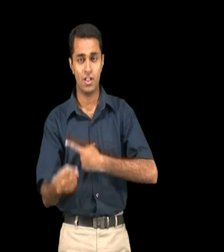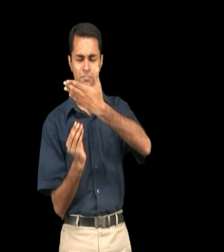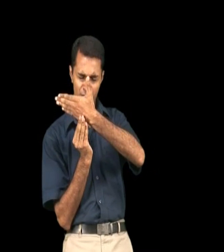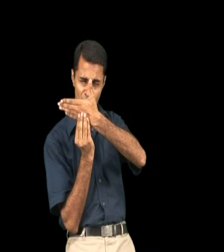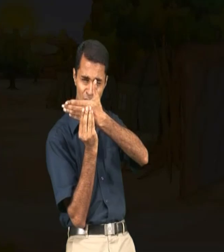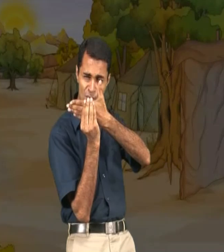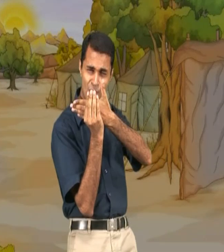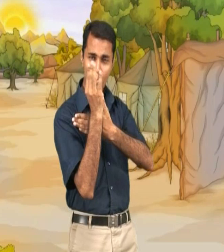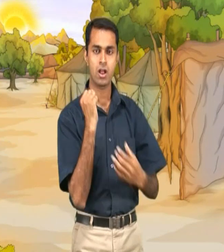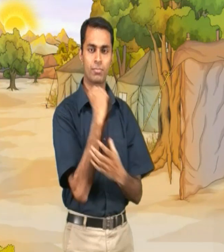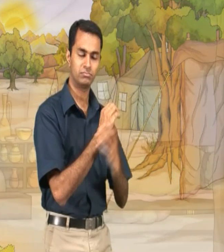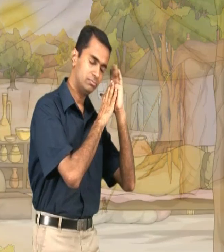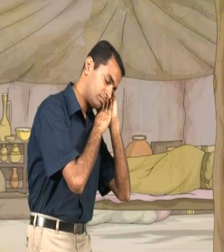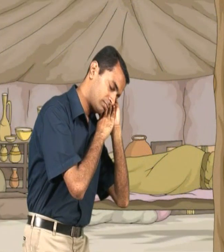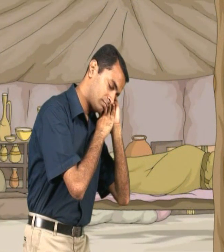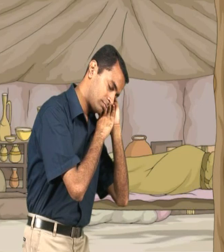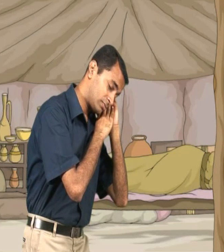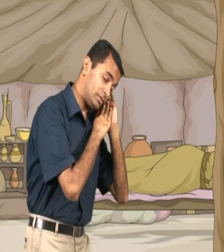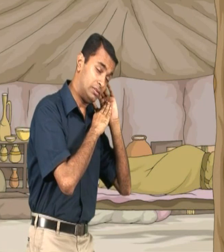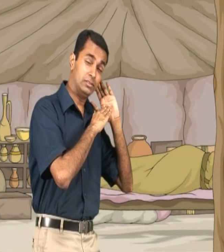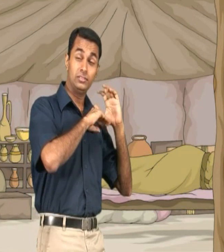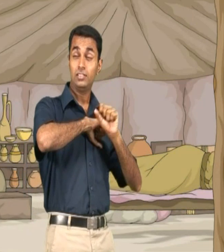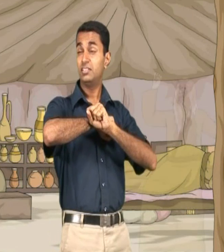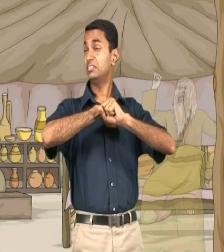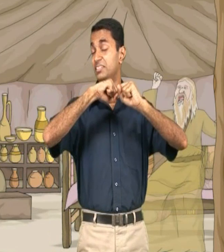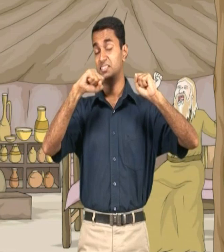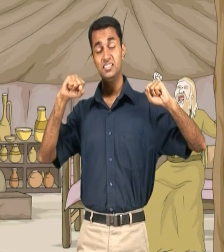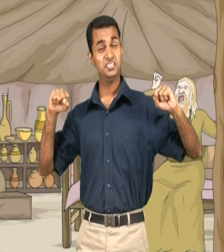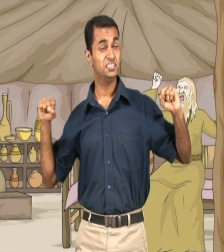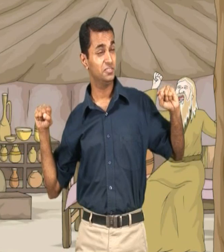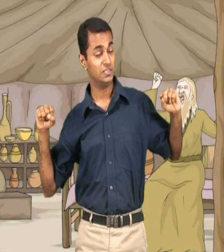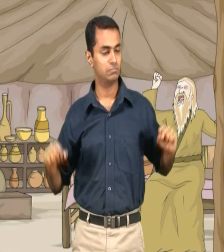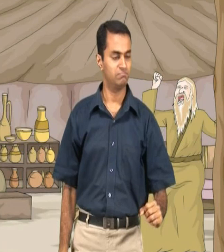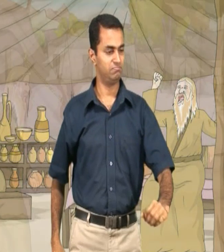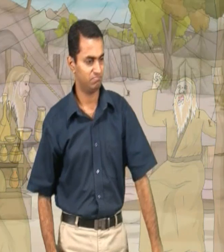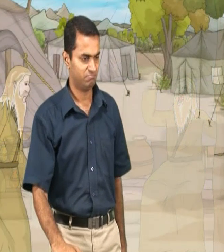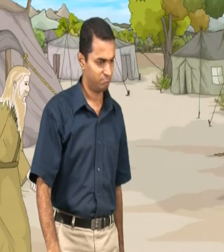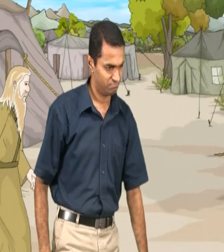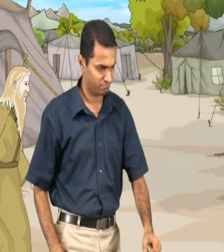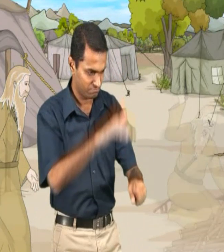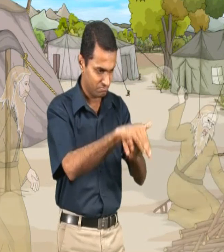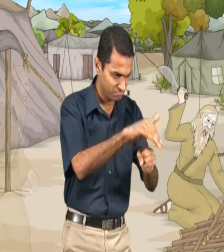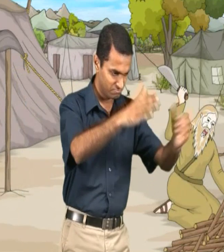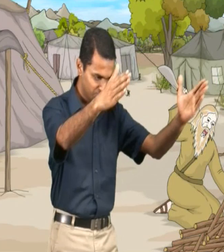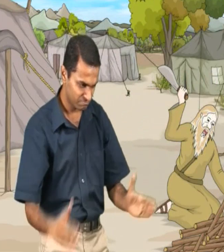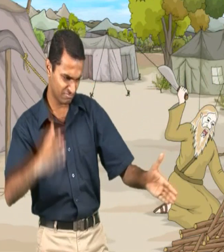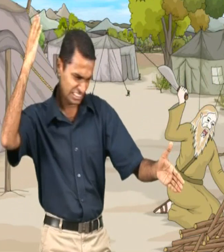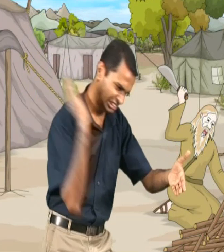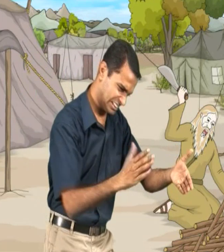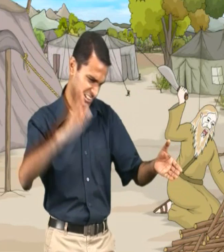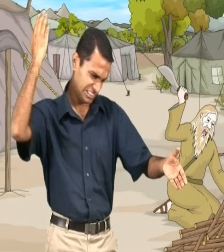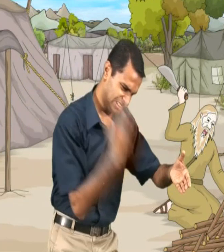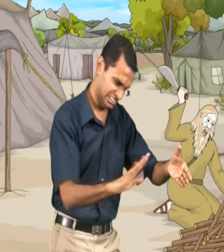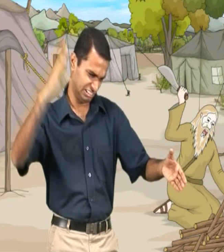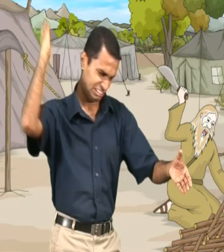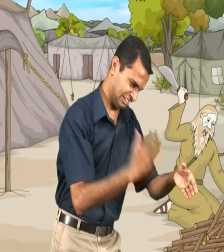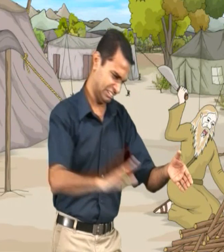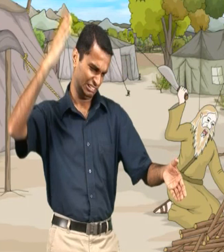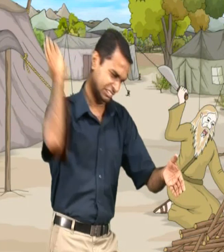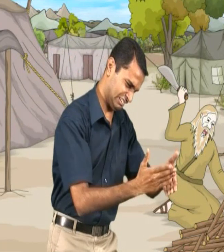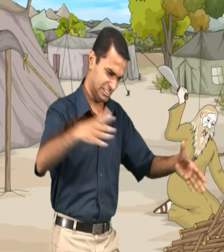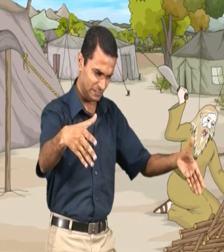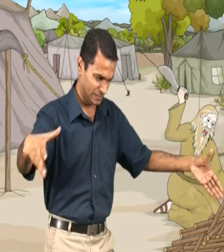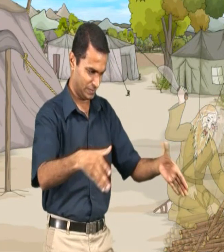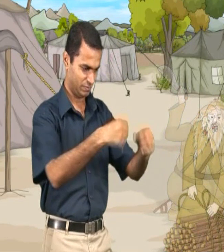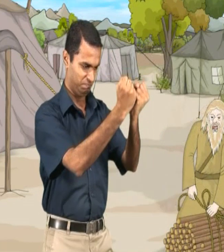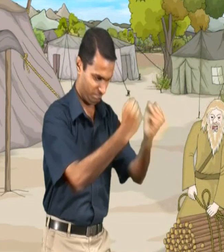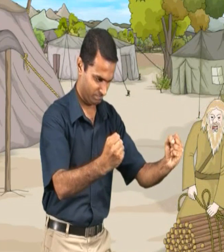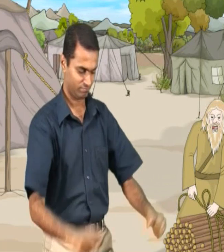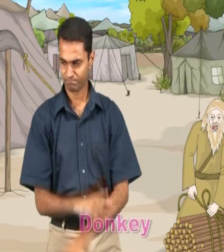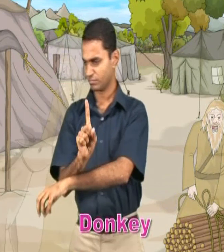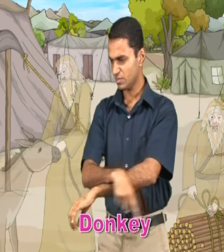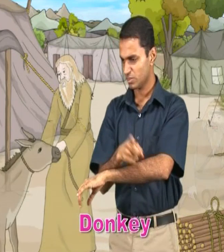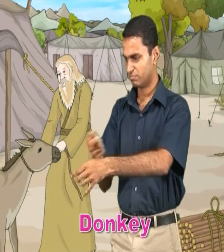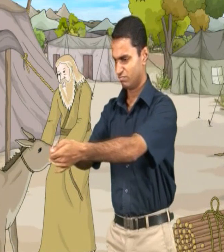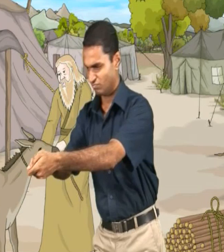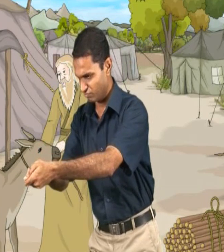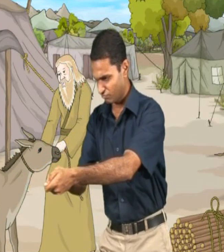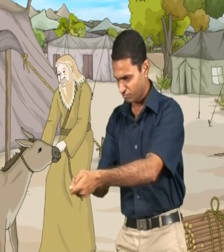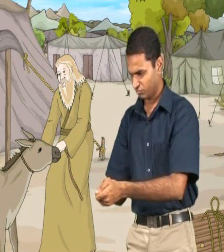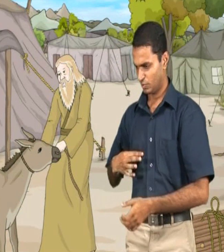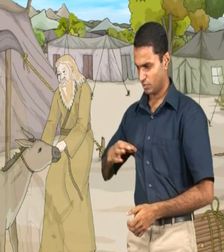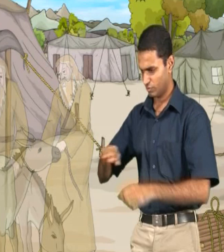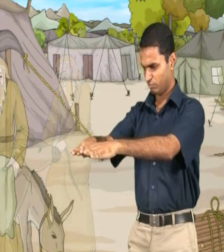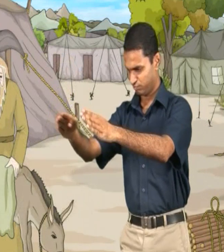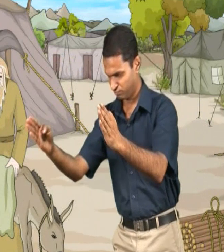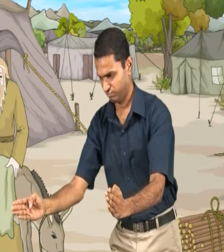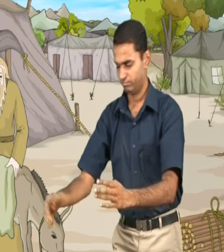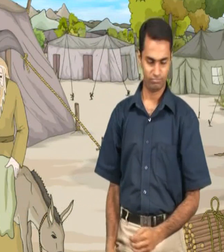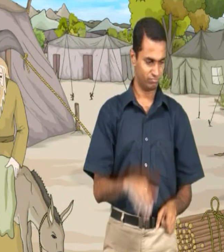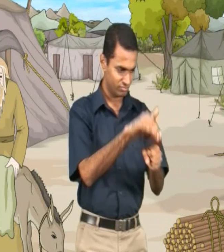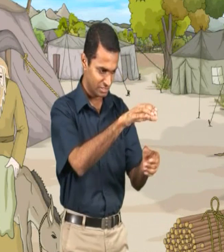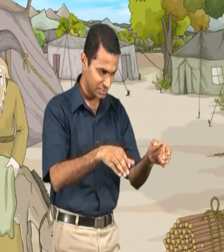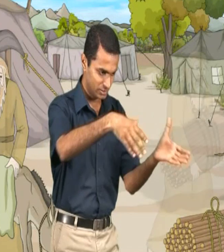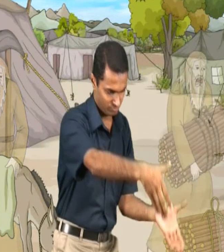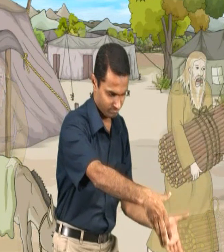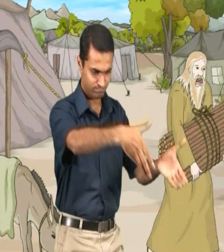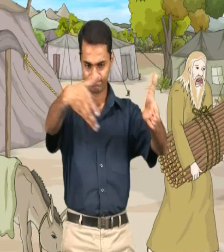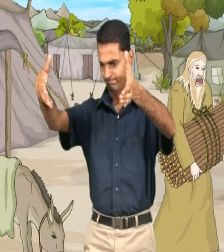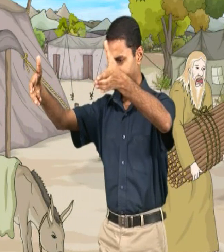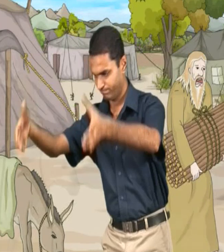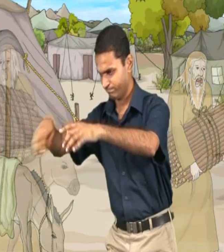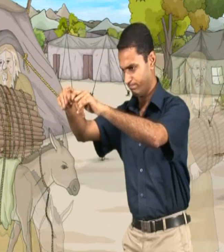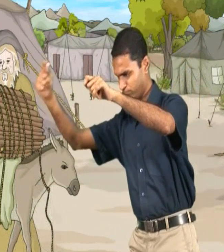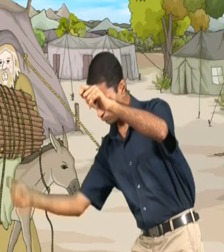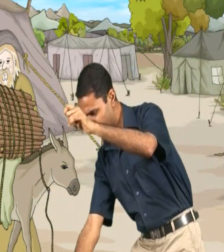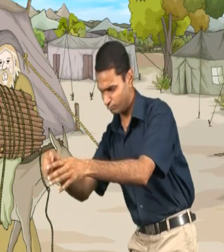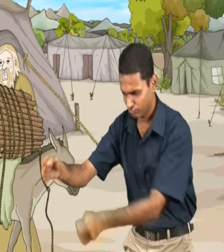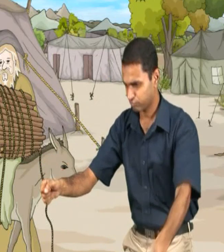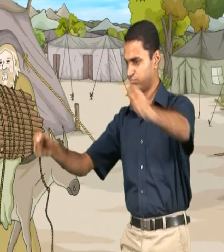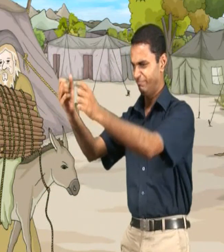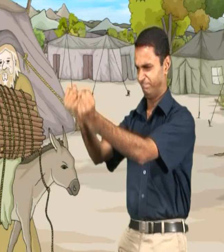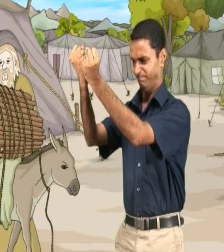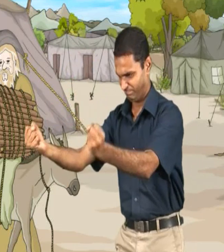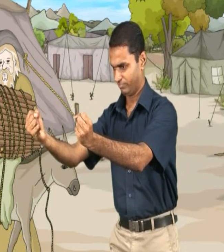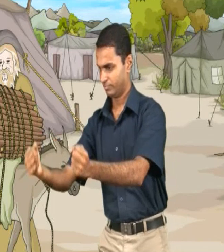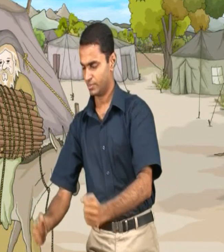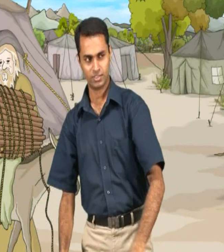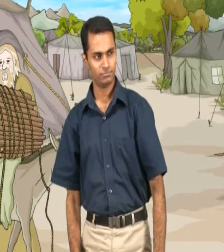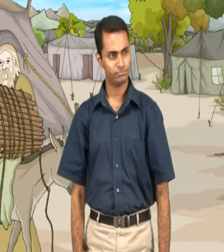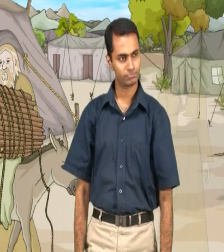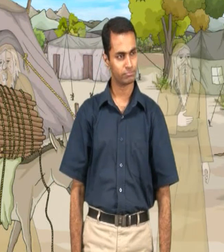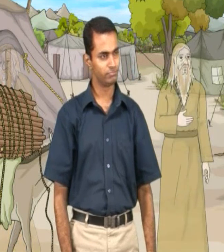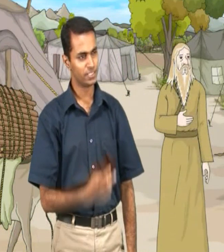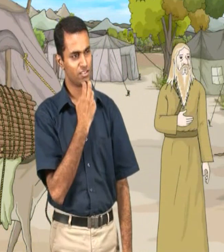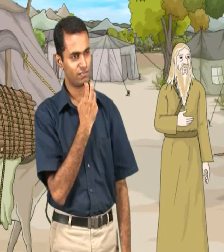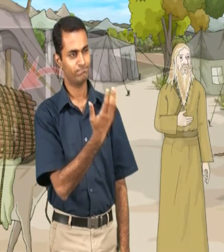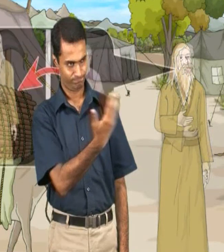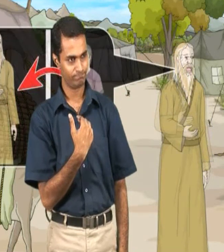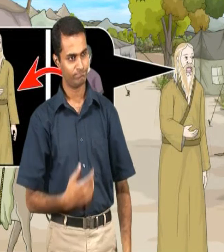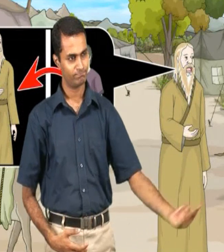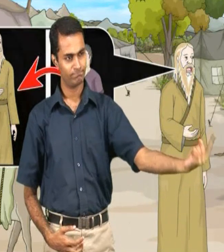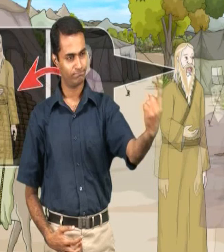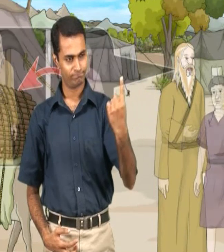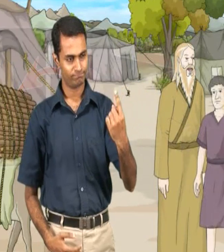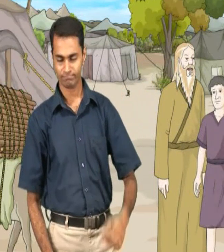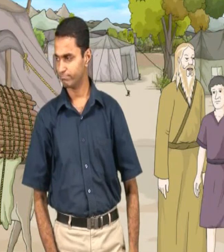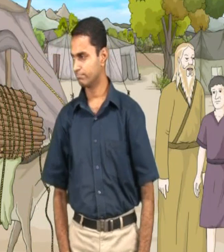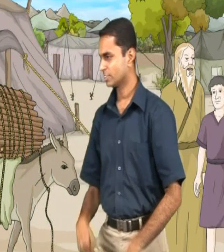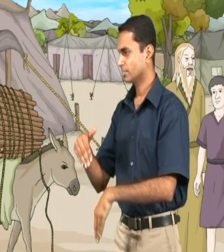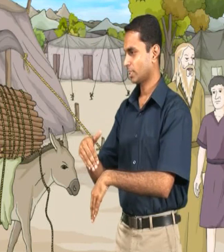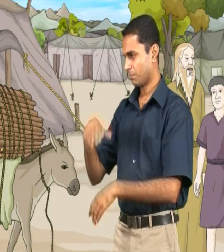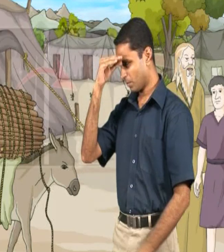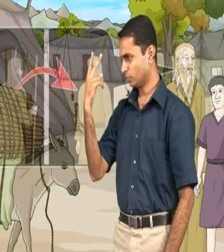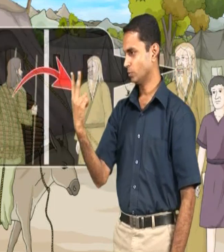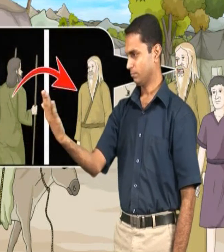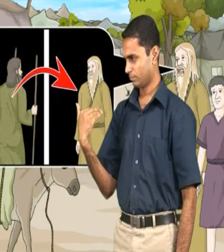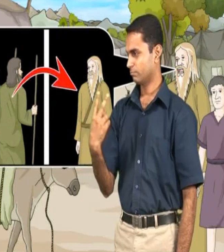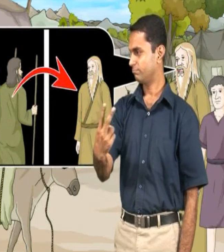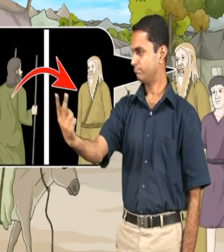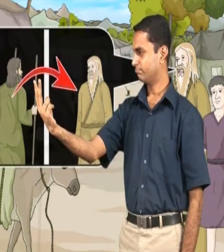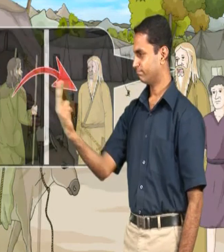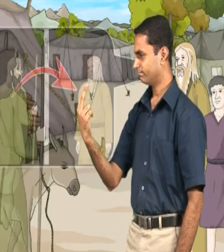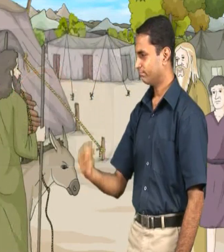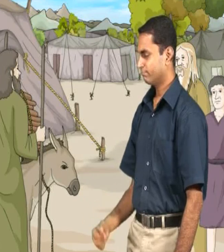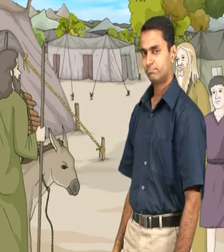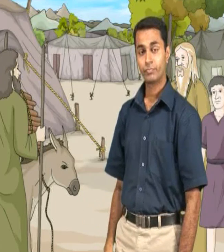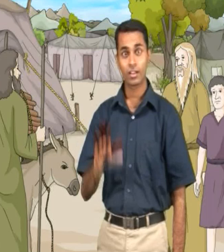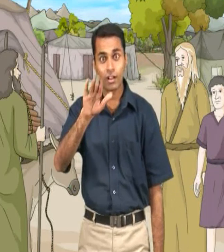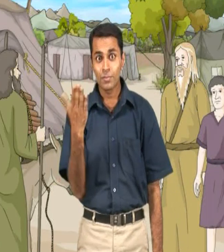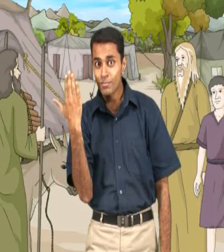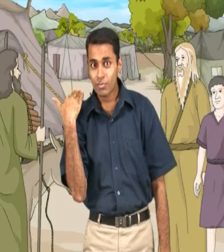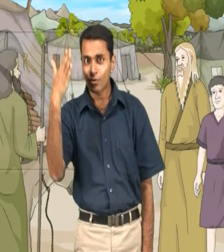So Abraham got up early the next morning, saddled his donkey, and took along two of his servants and his son Isaac.